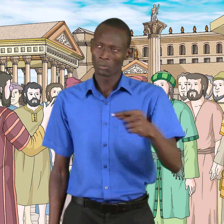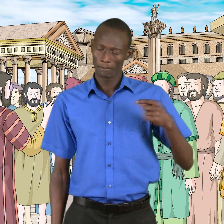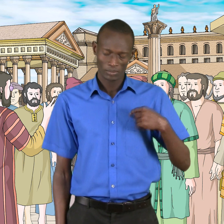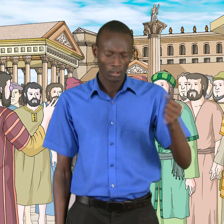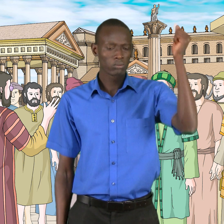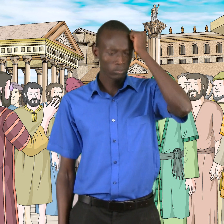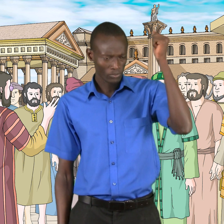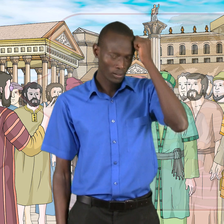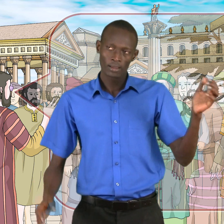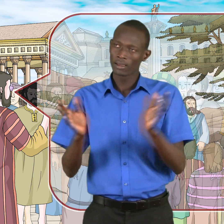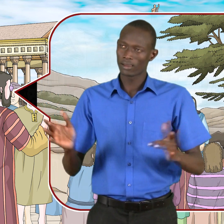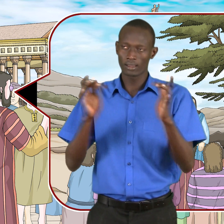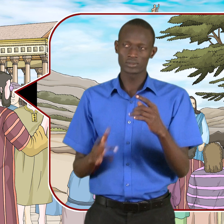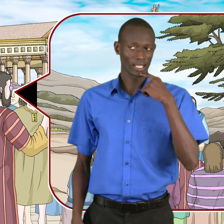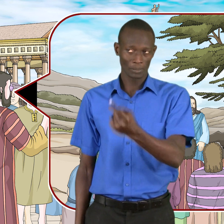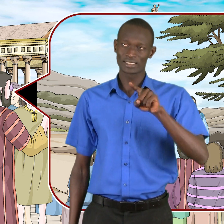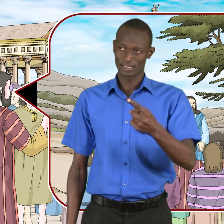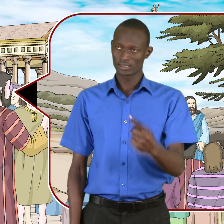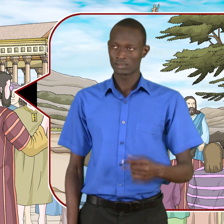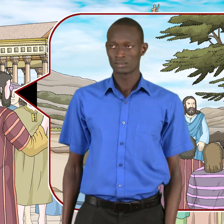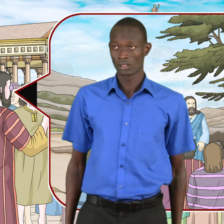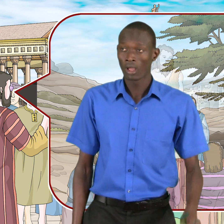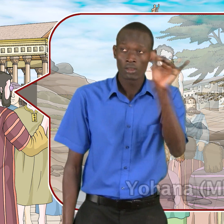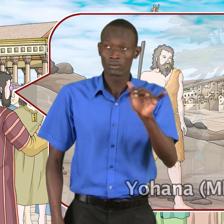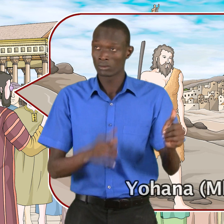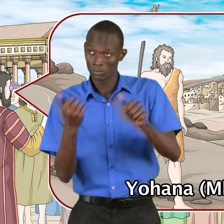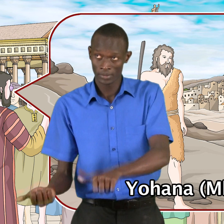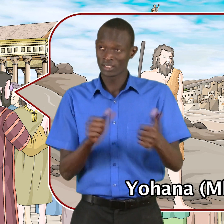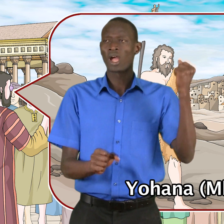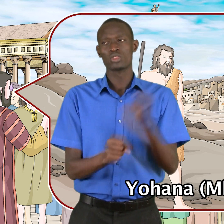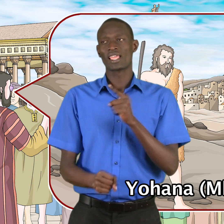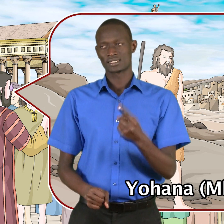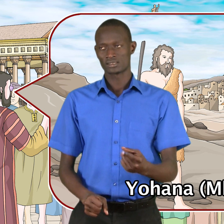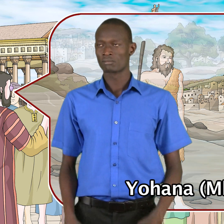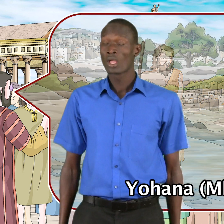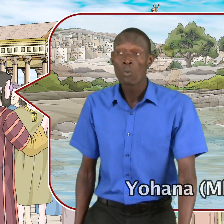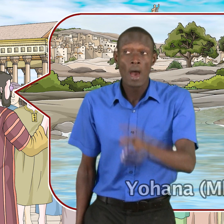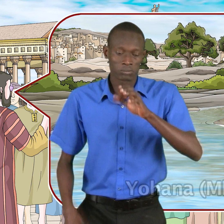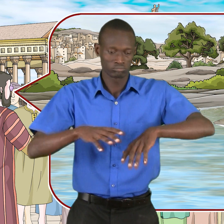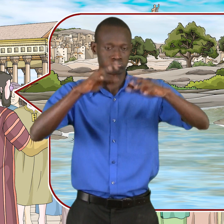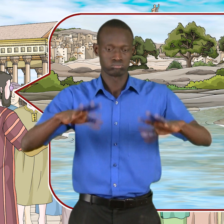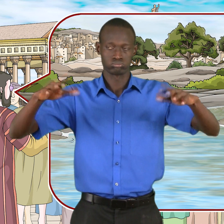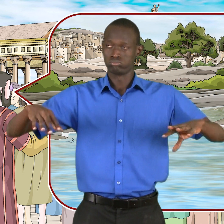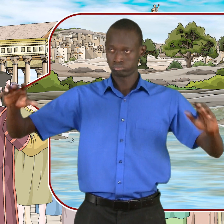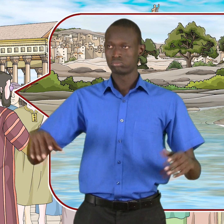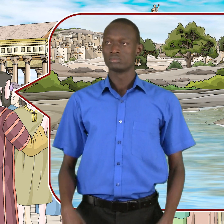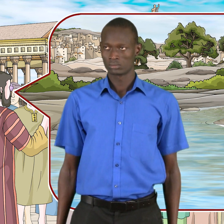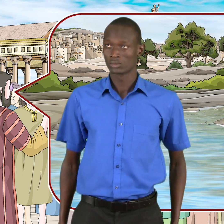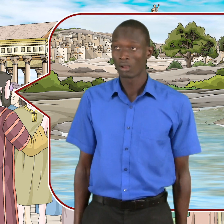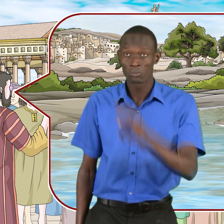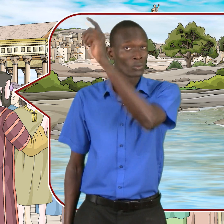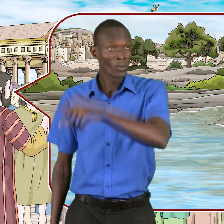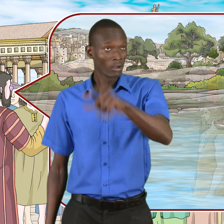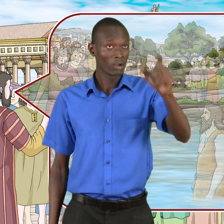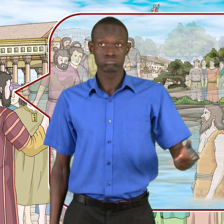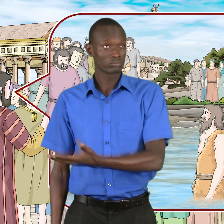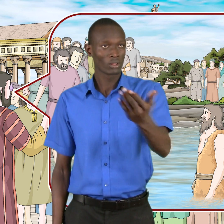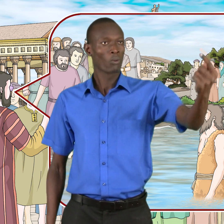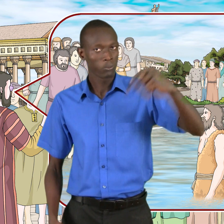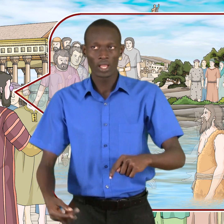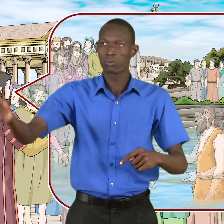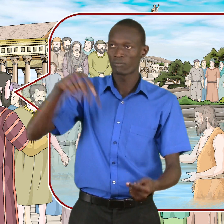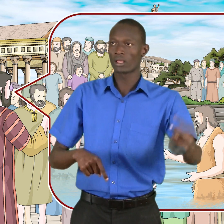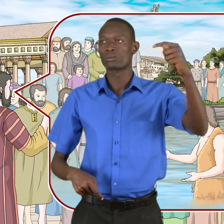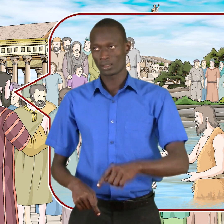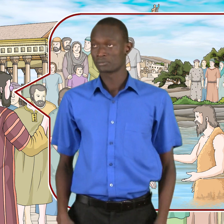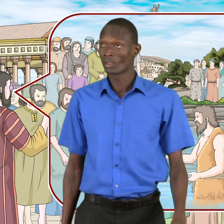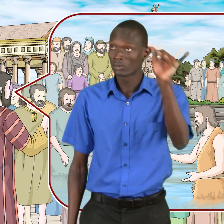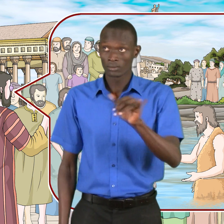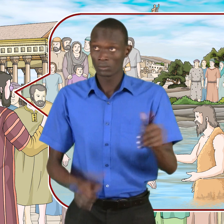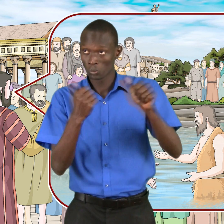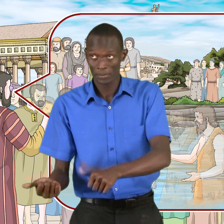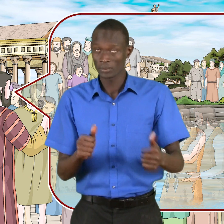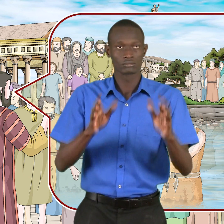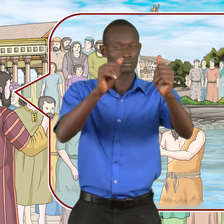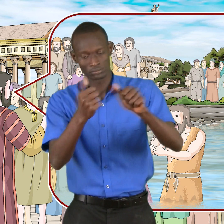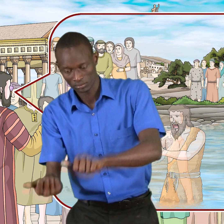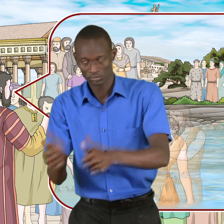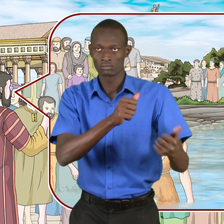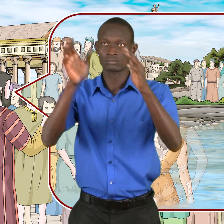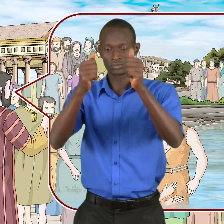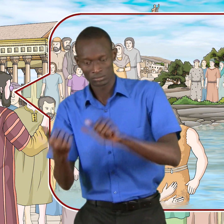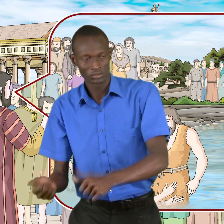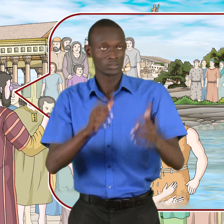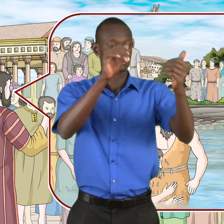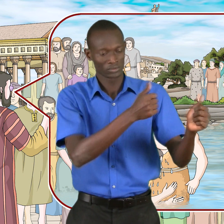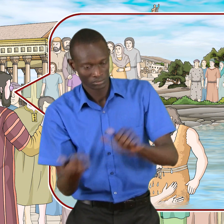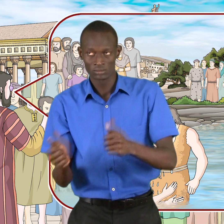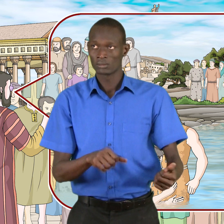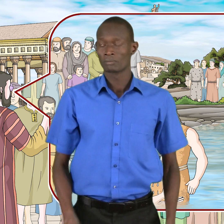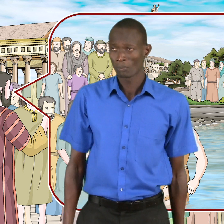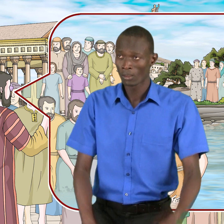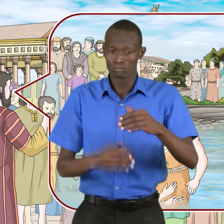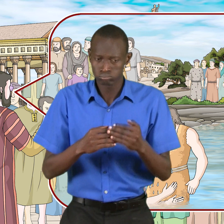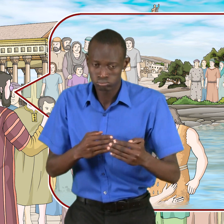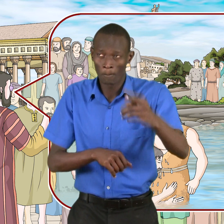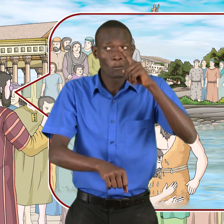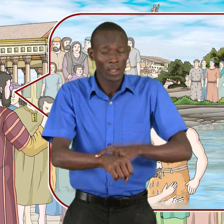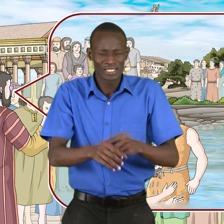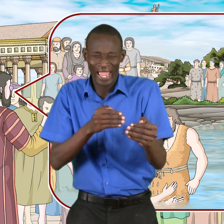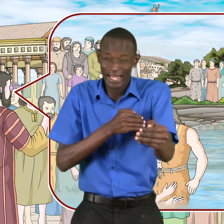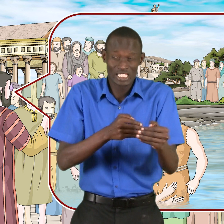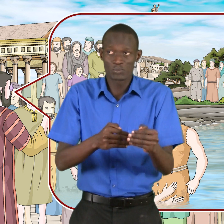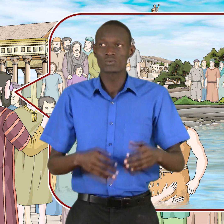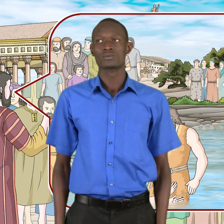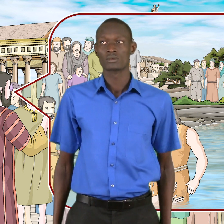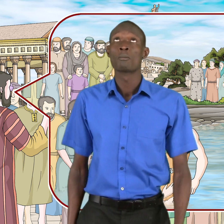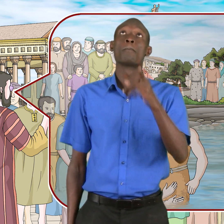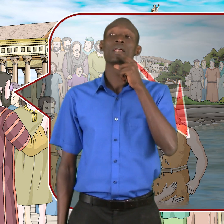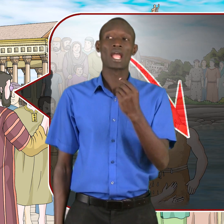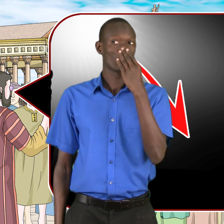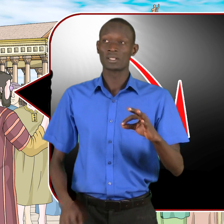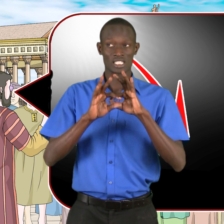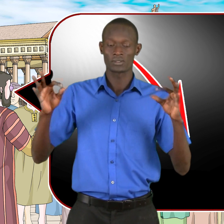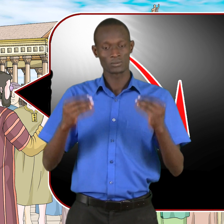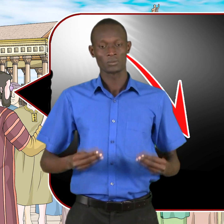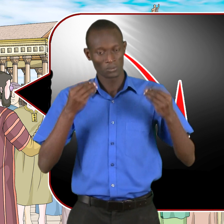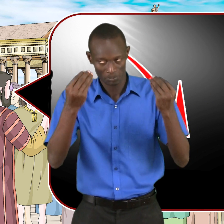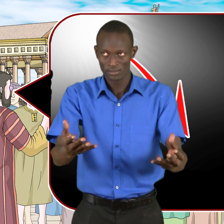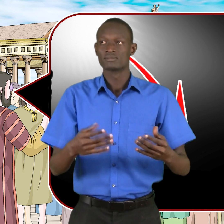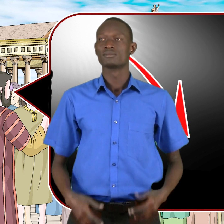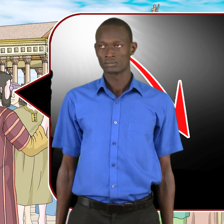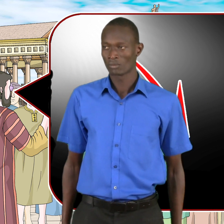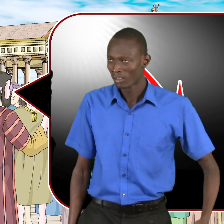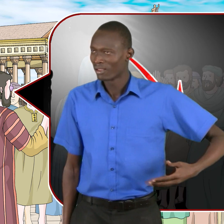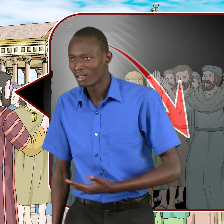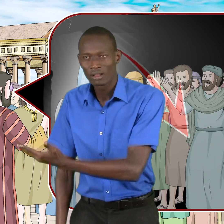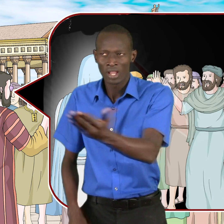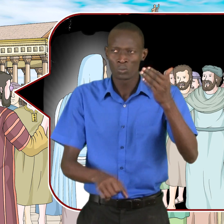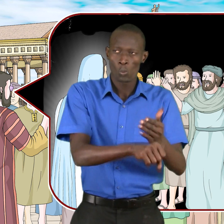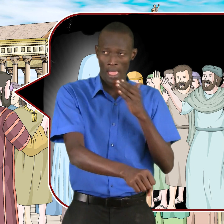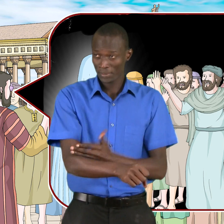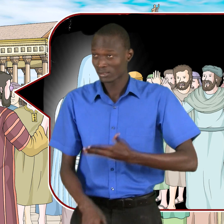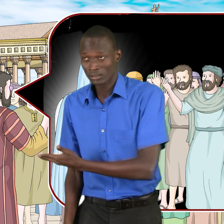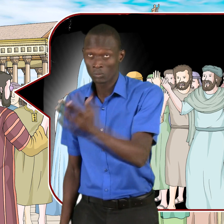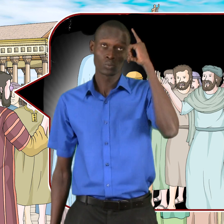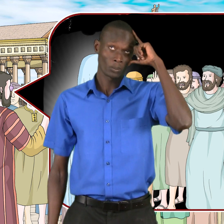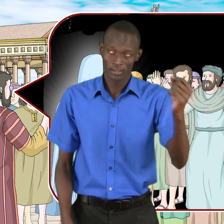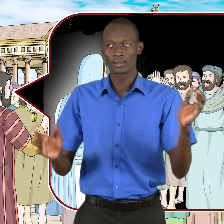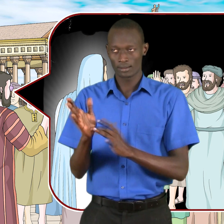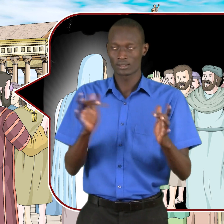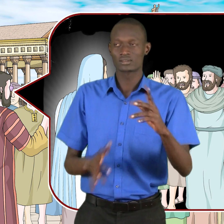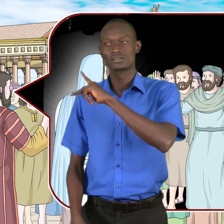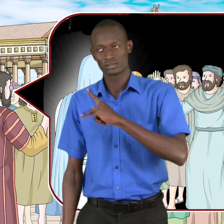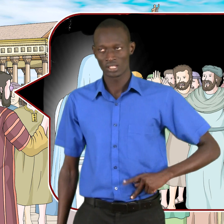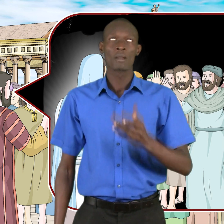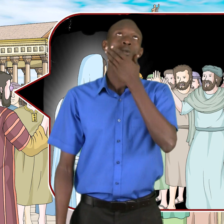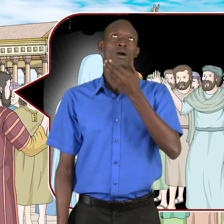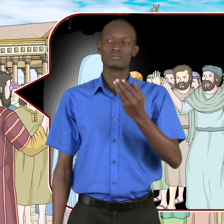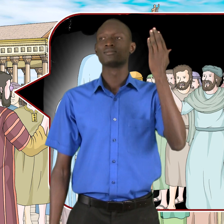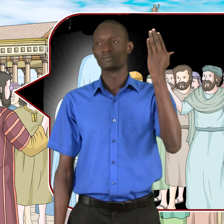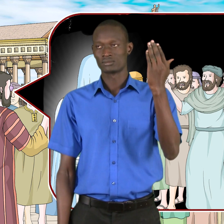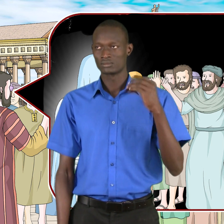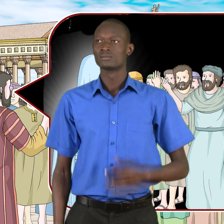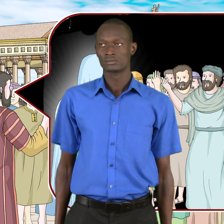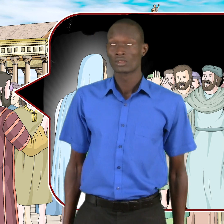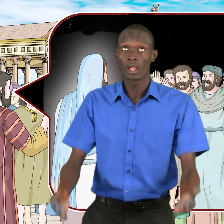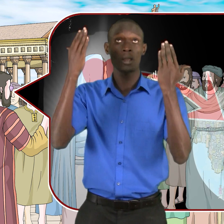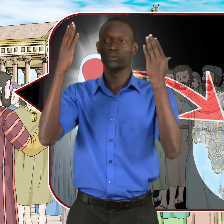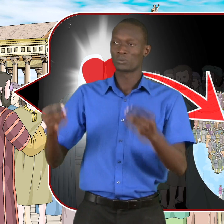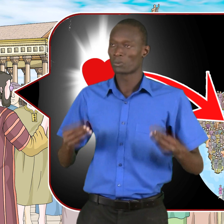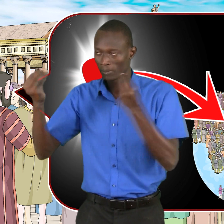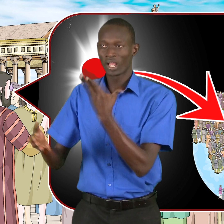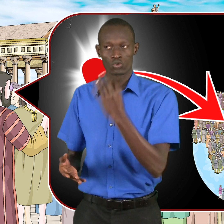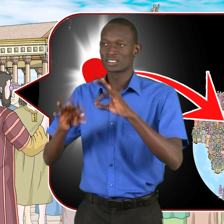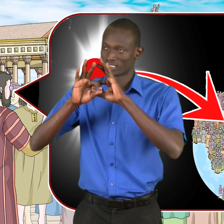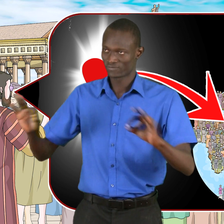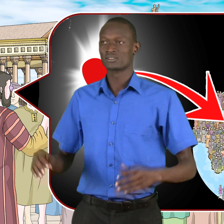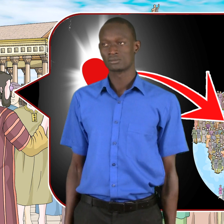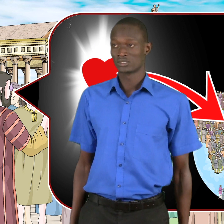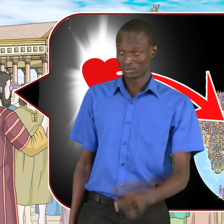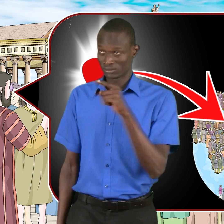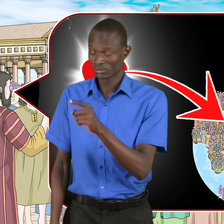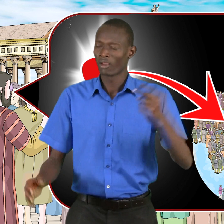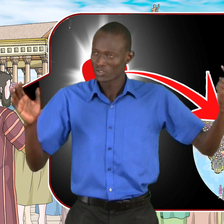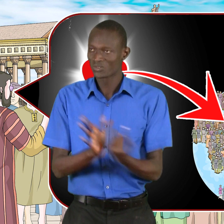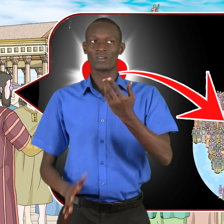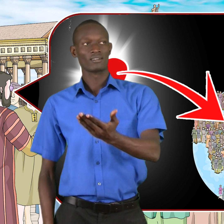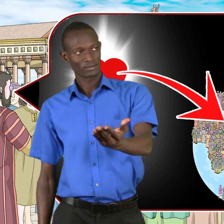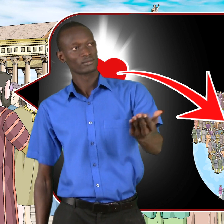Then I remembered the word of the Lord, as He used to say, ‘John baptized with water, but you will be baptized with the Holy Spirit.’